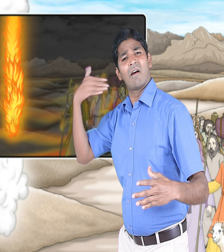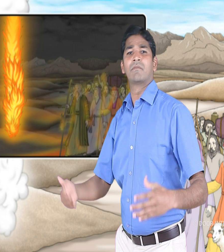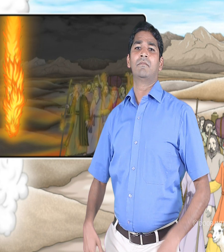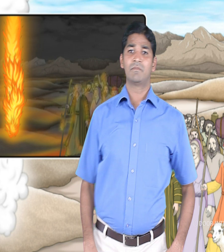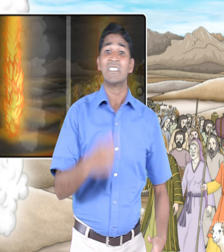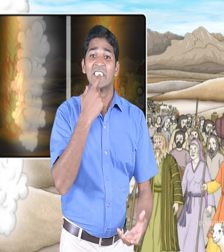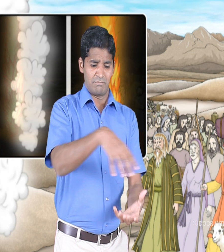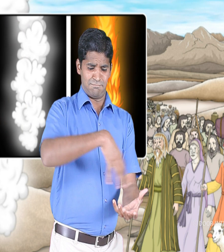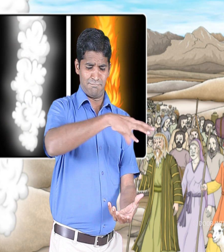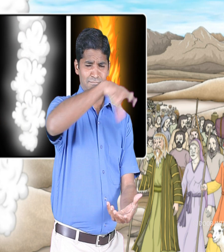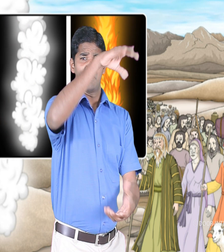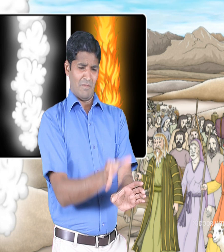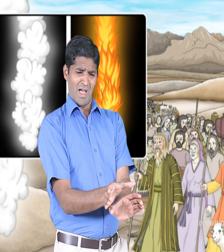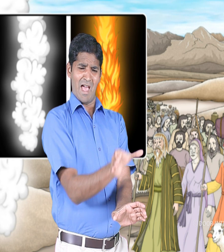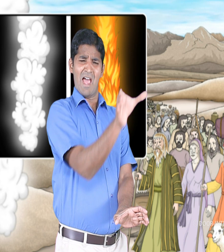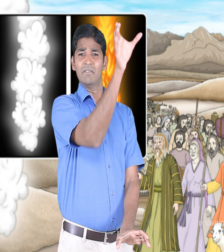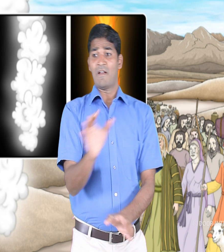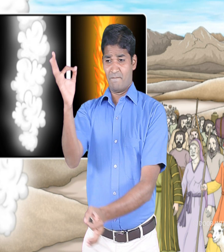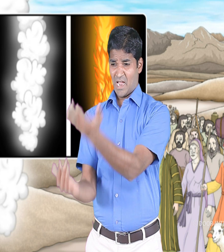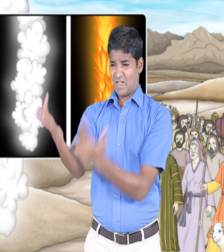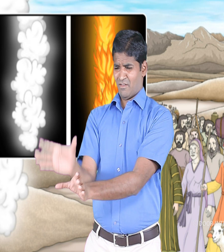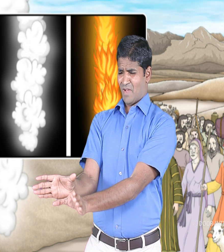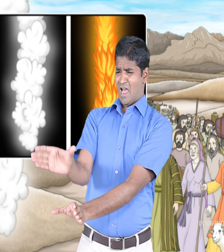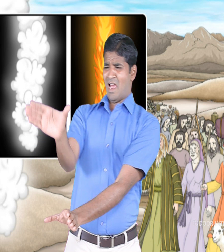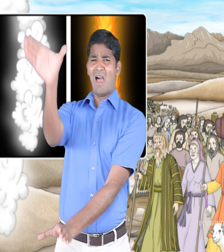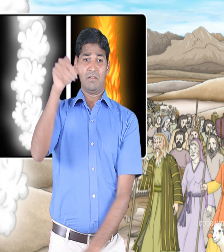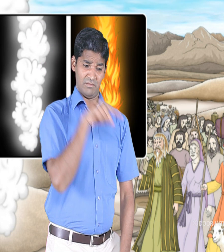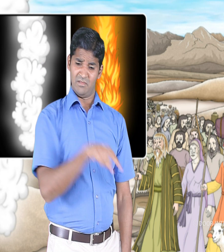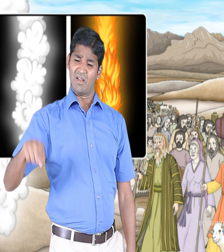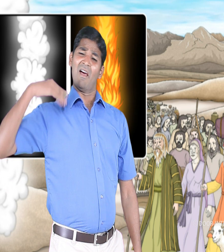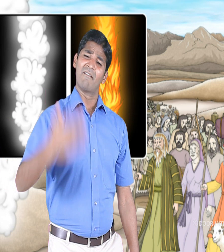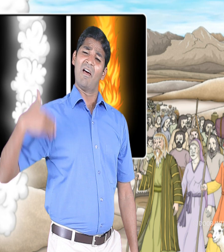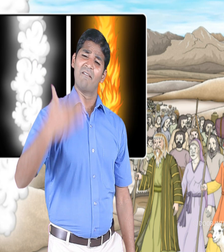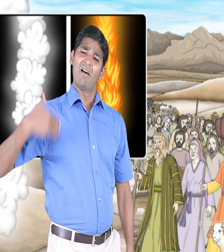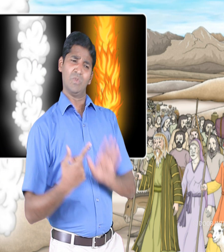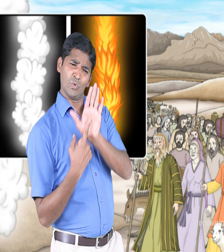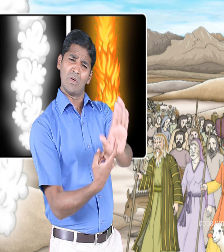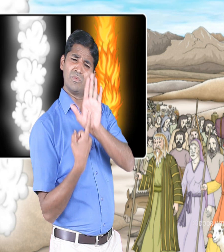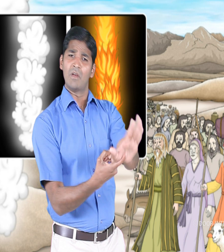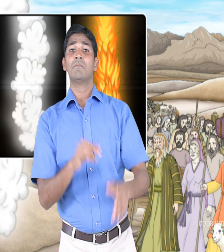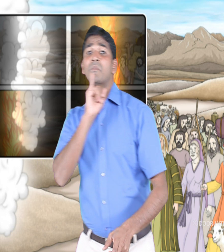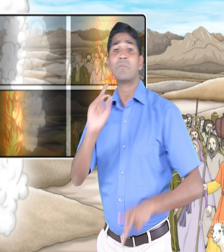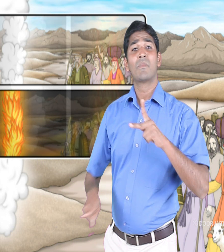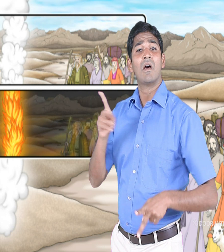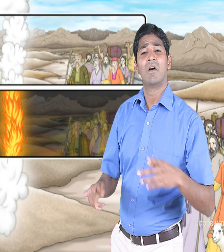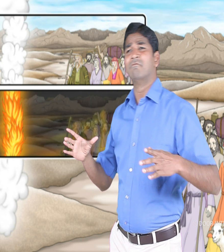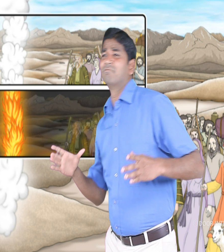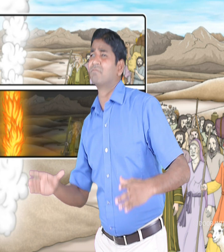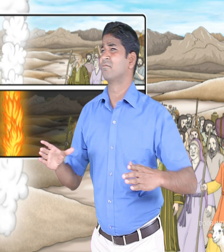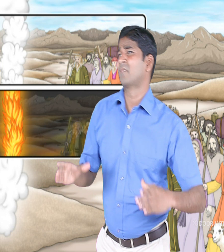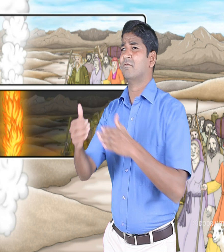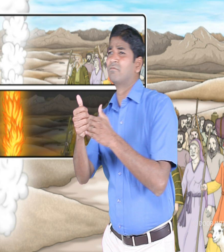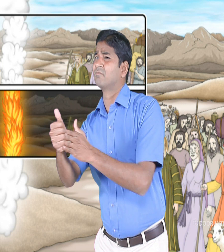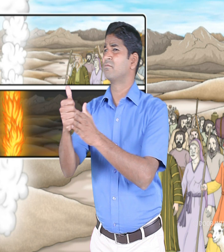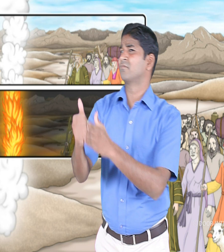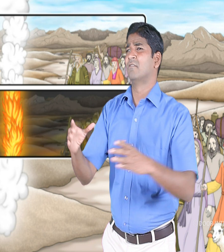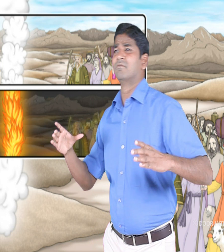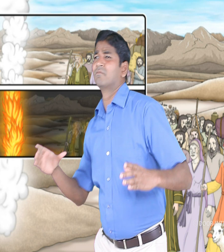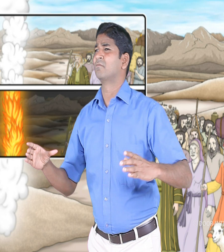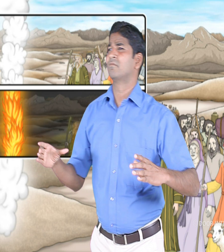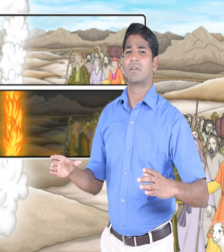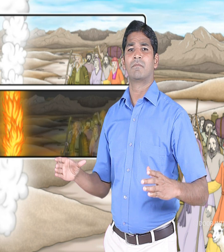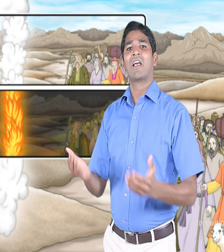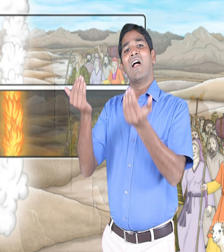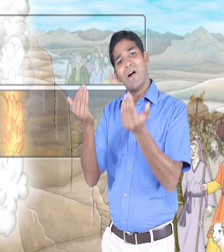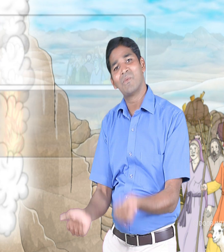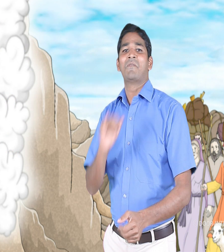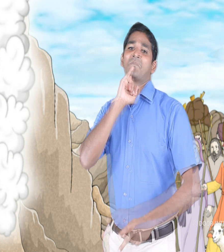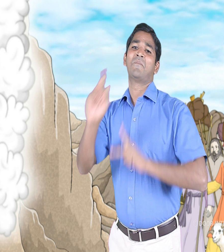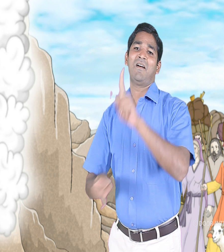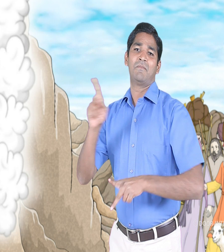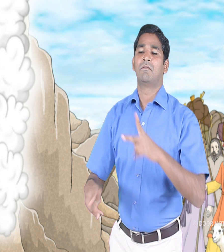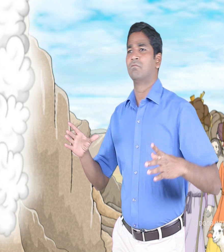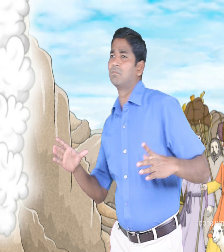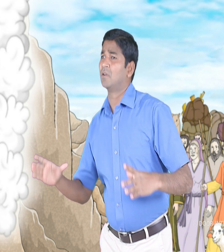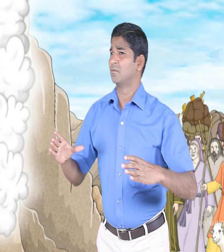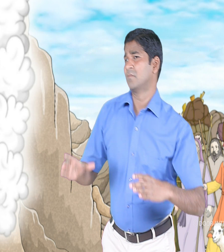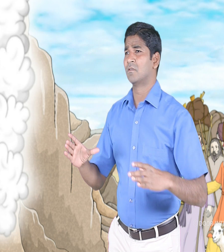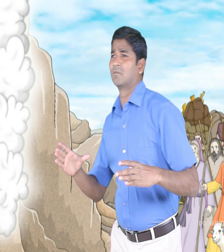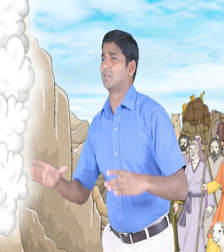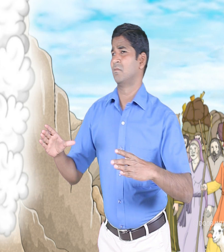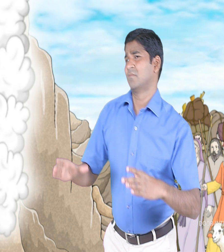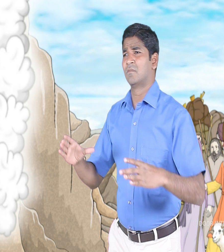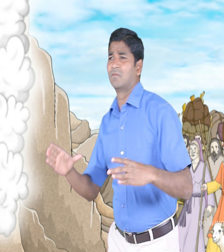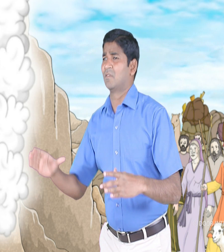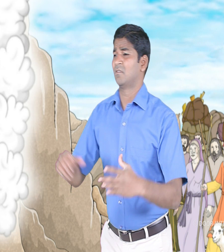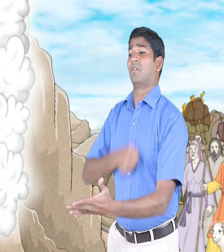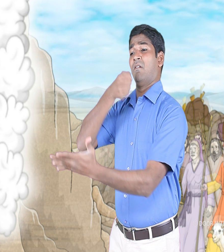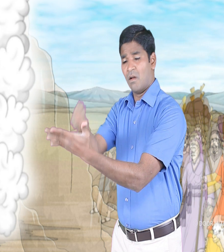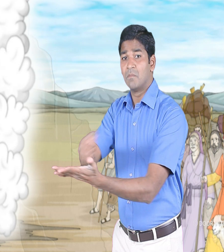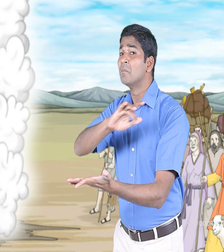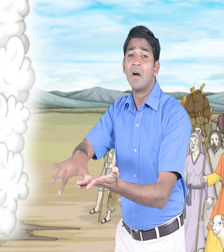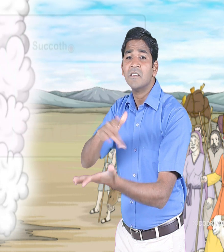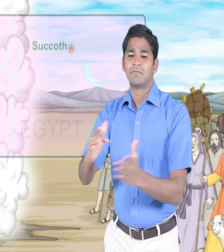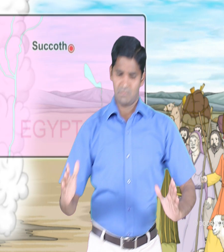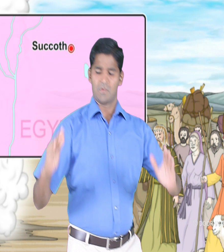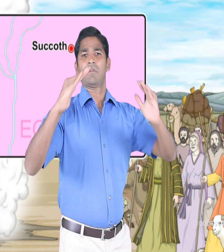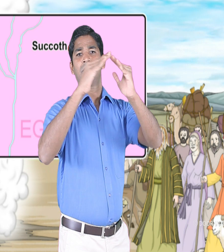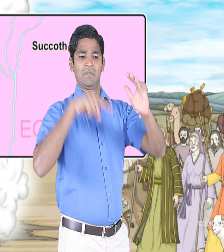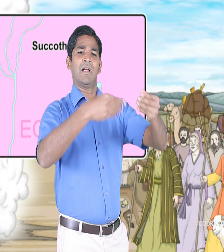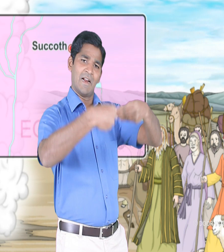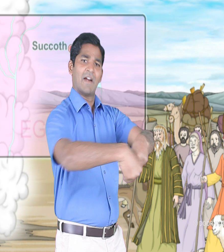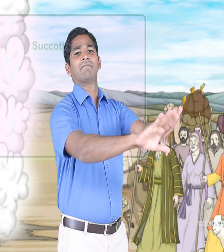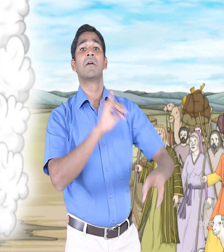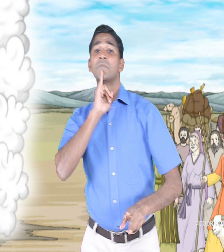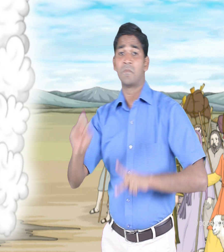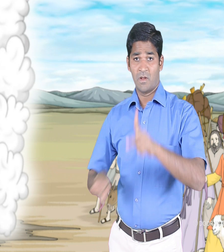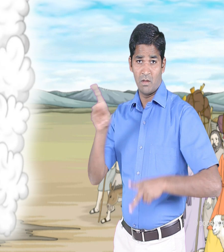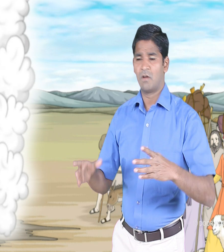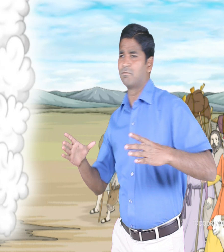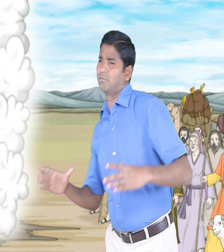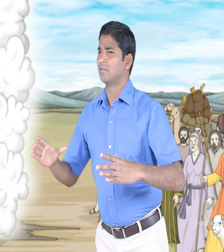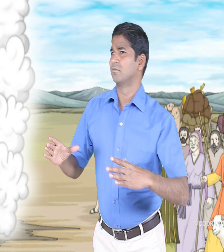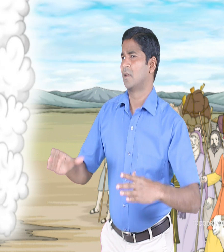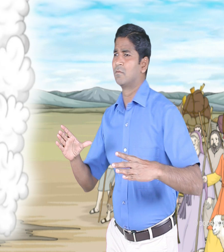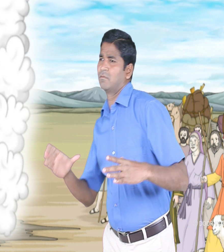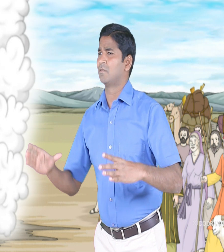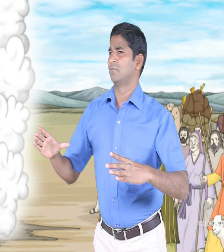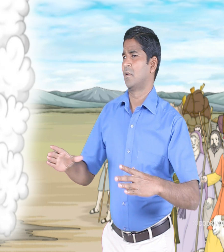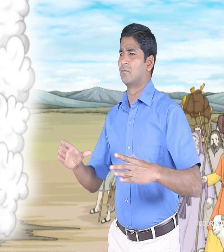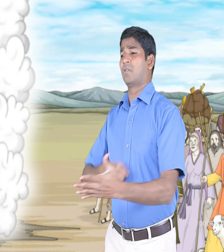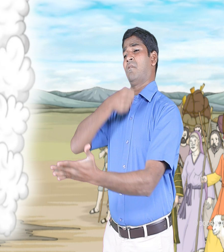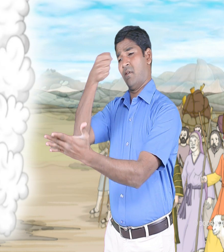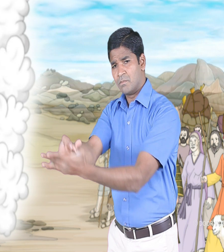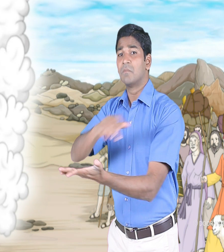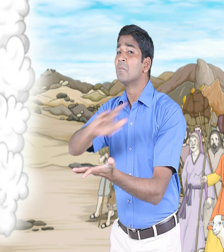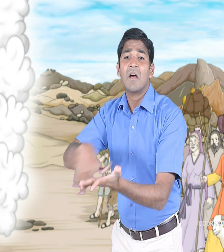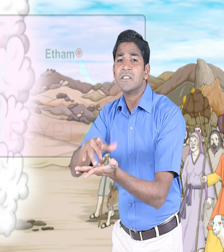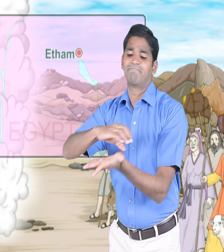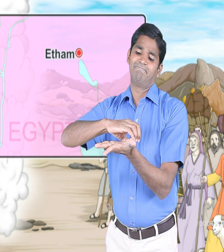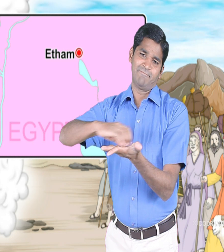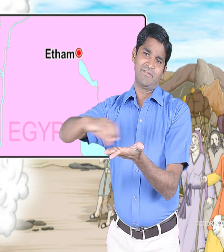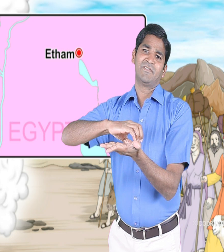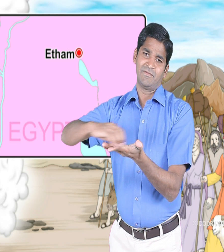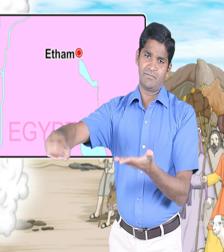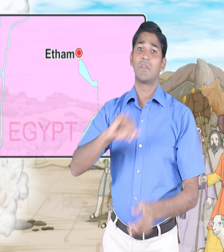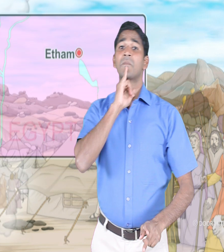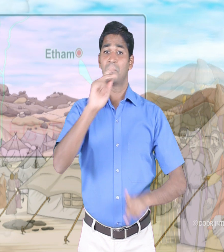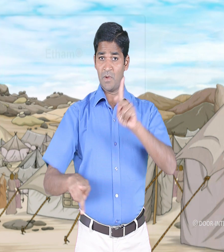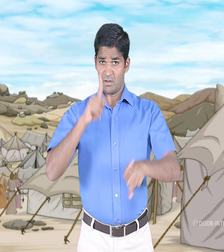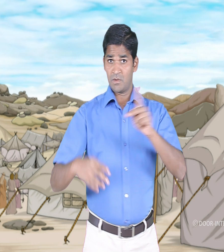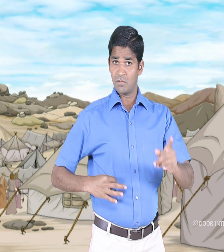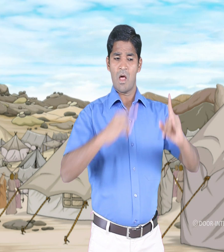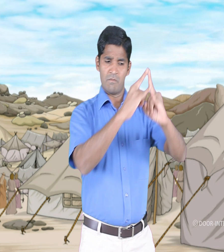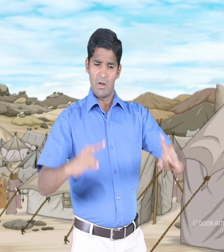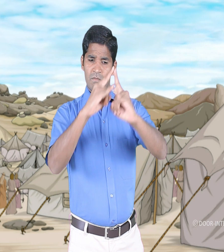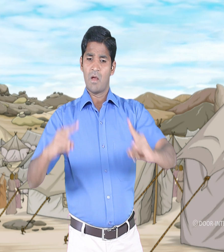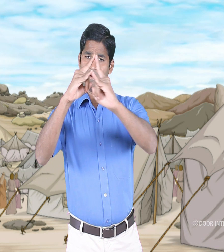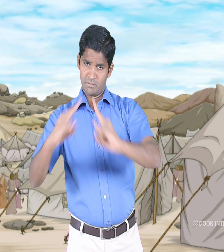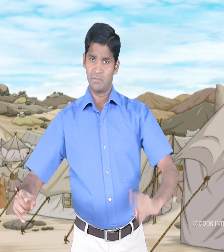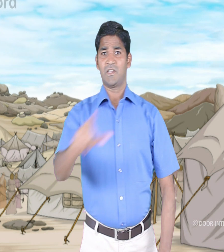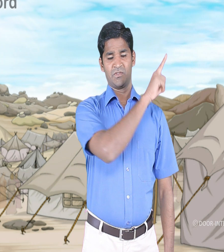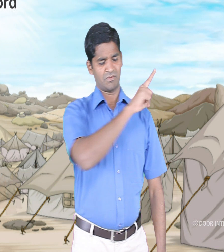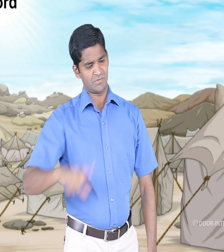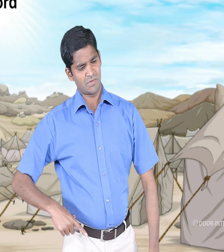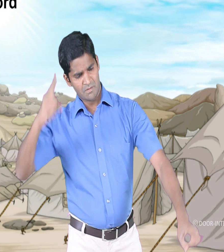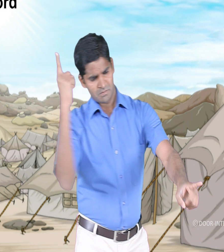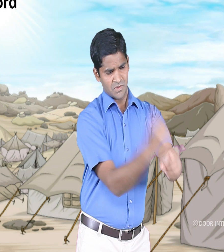Neither the pillar of cloud by day nor the pillar of fire by night left its place before the people.